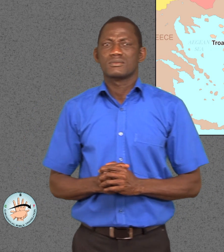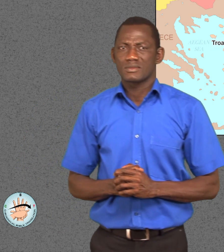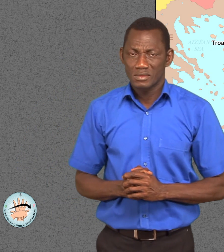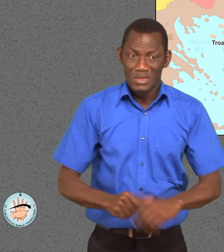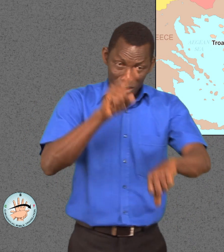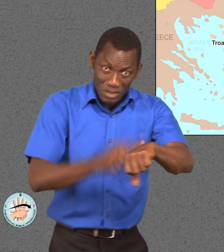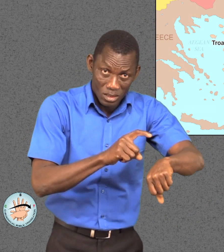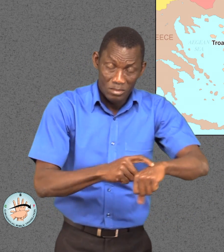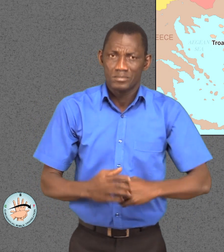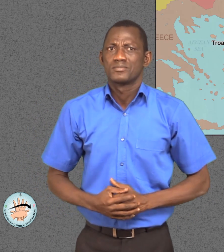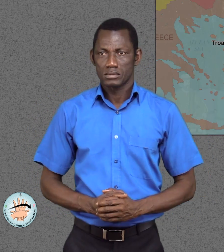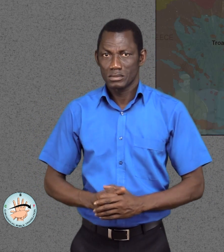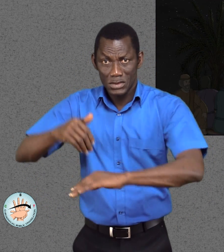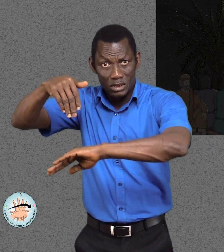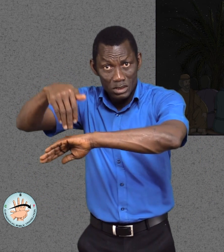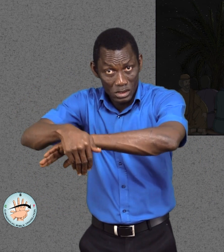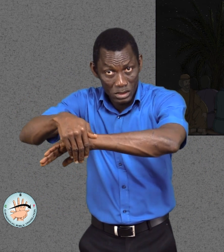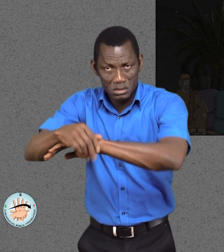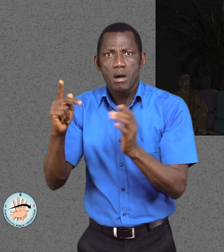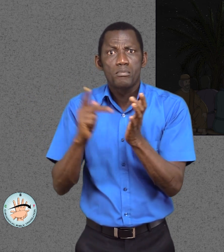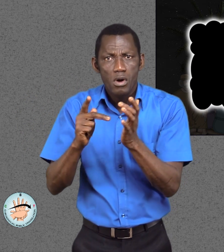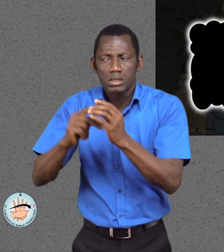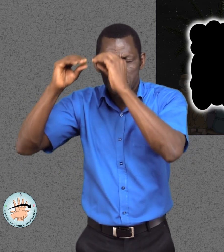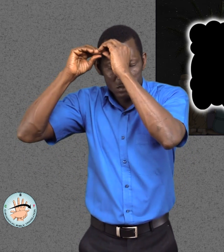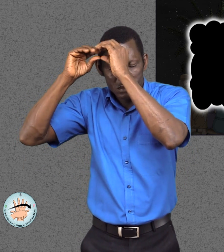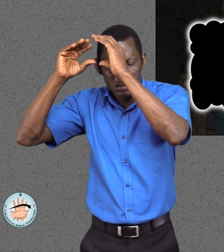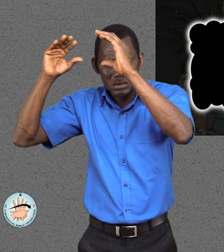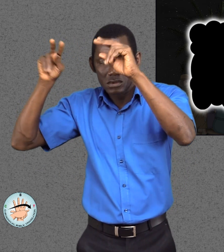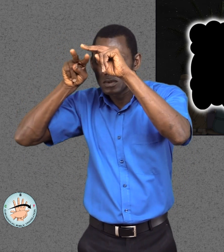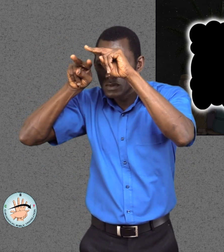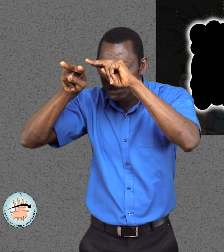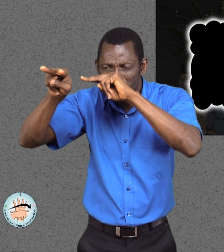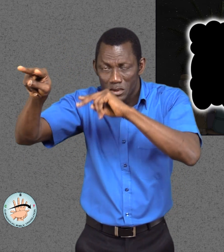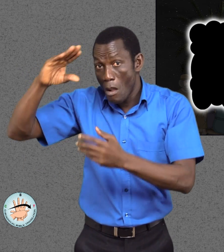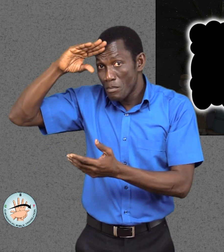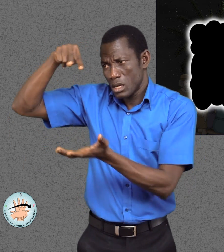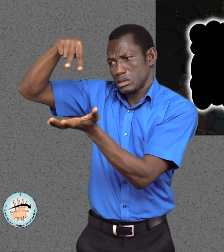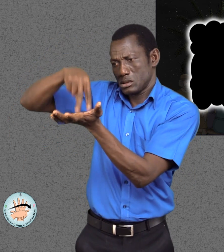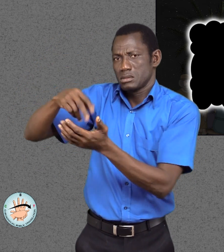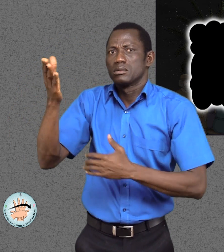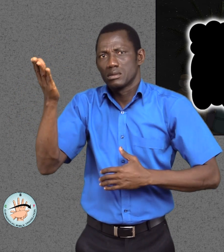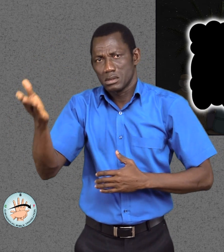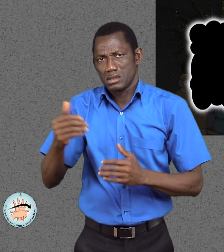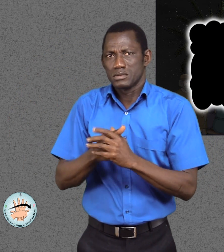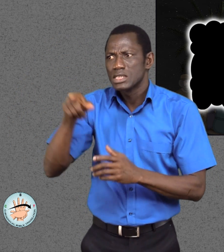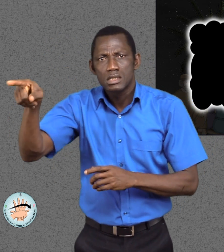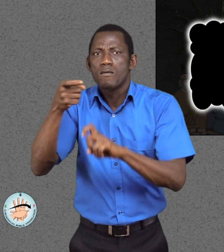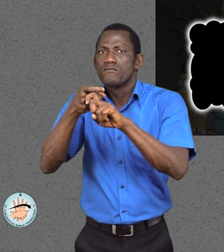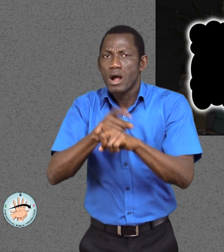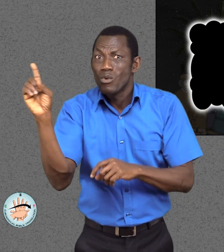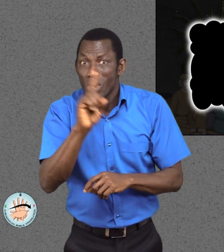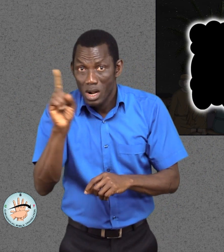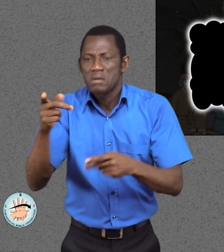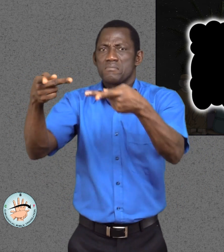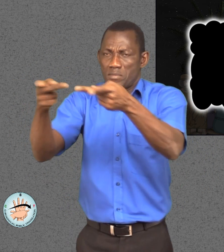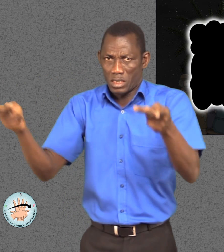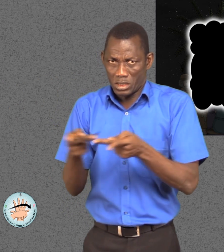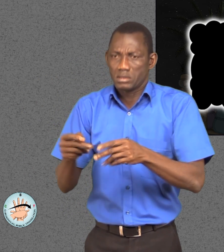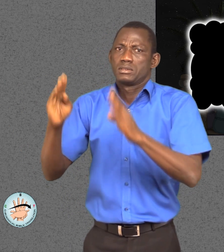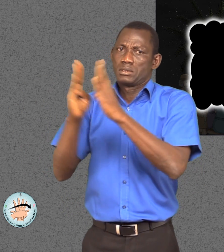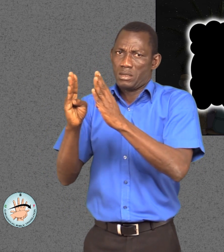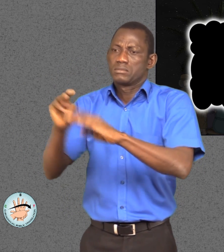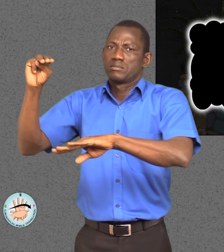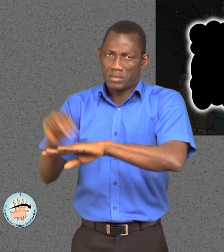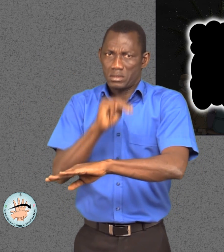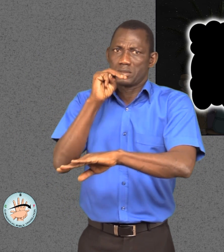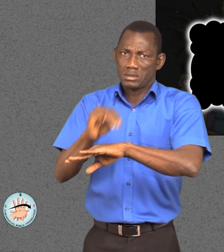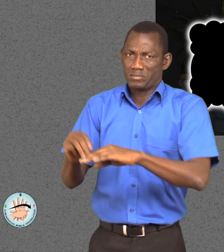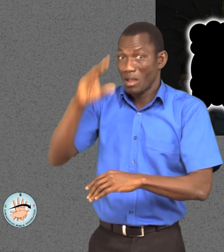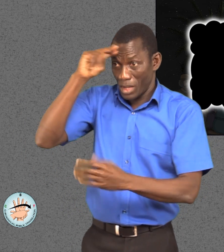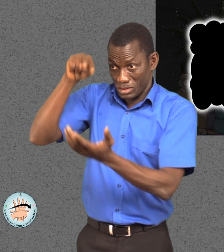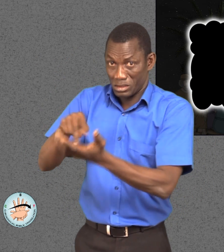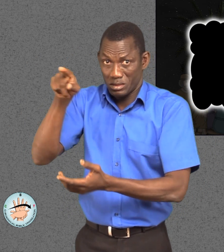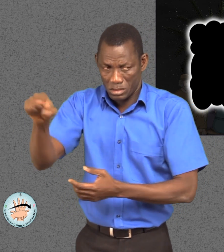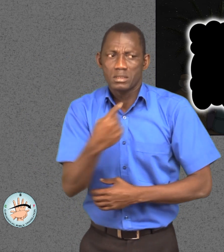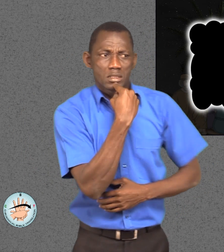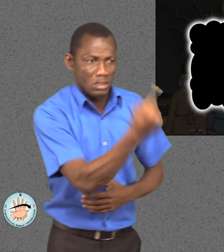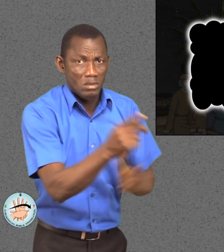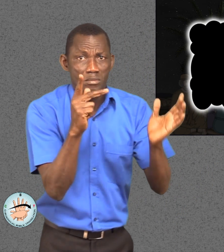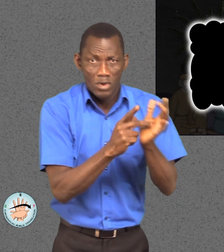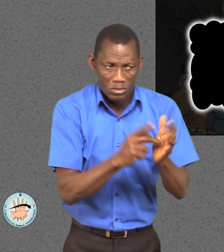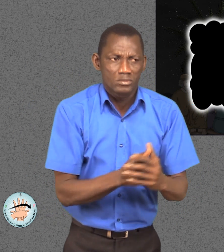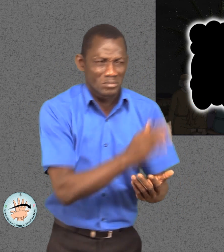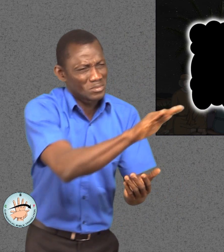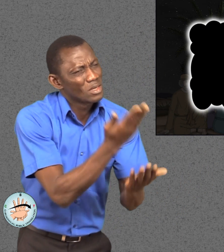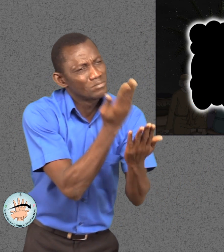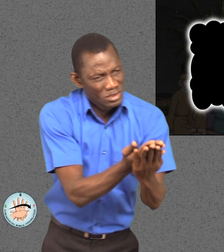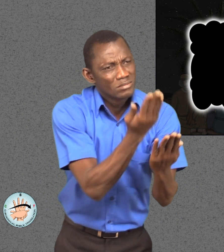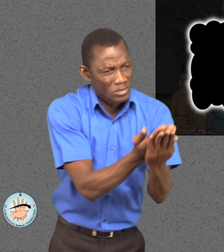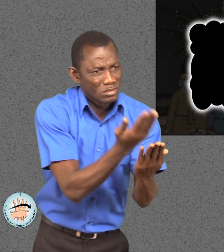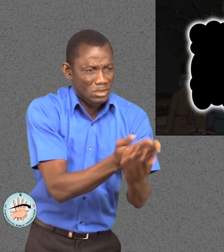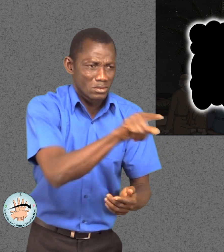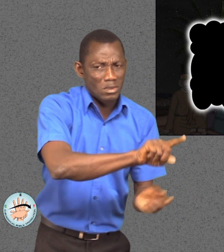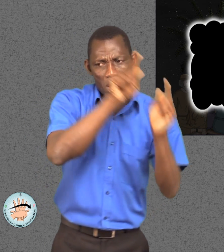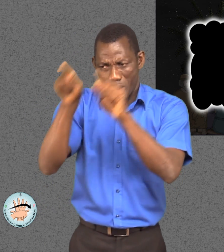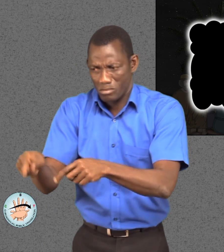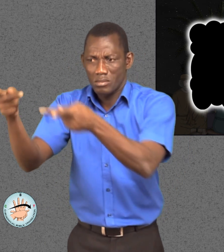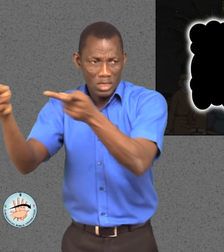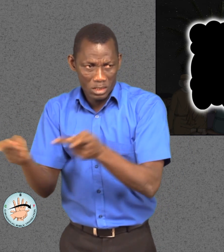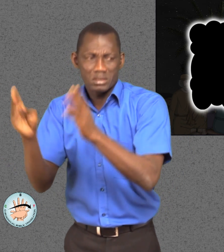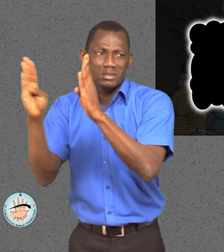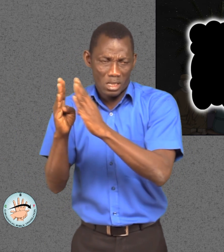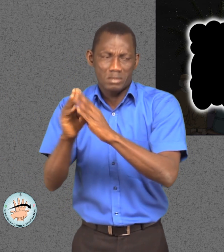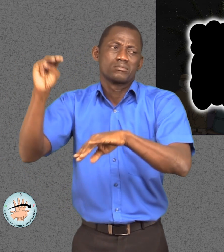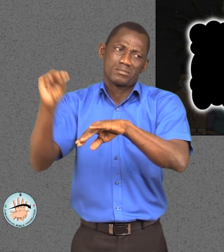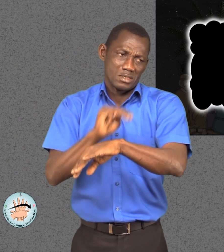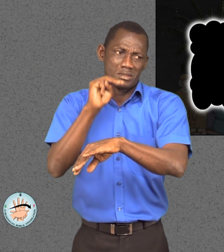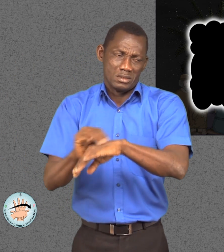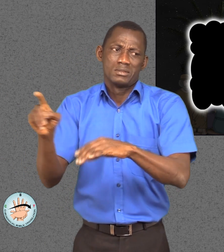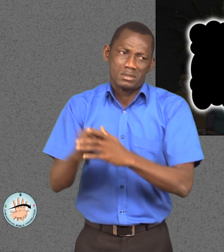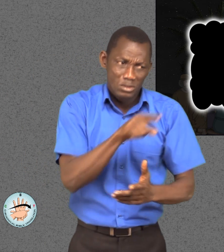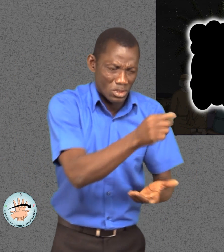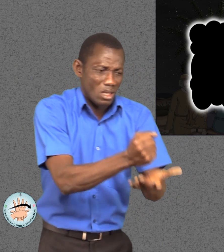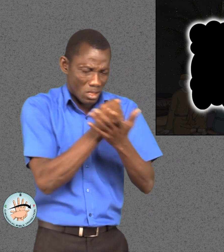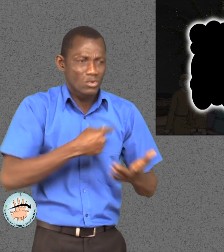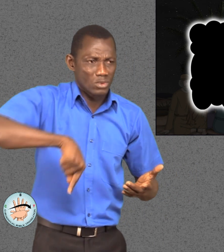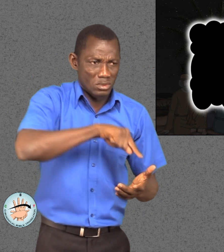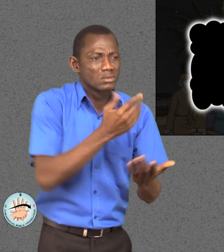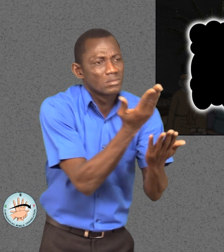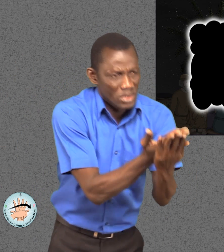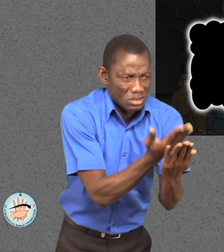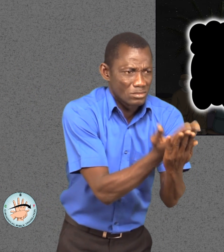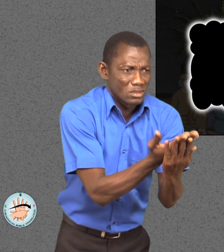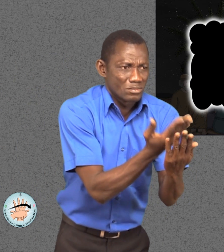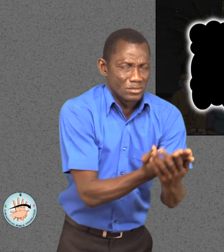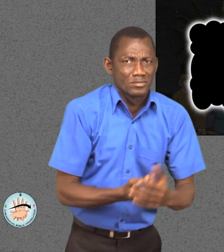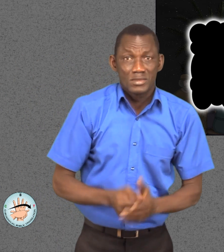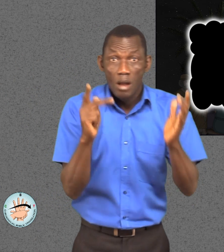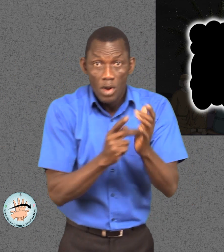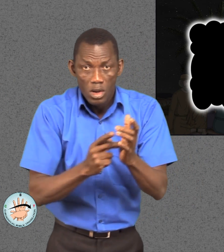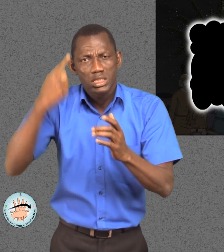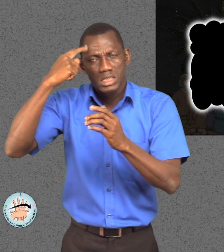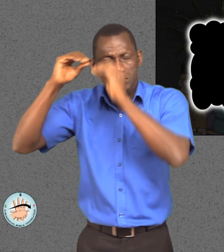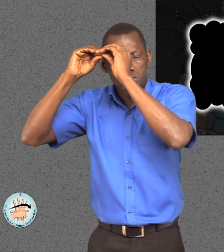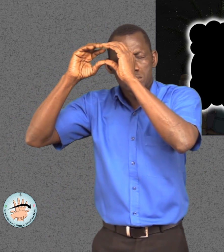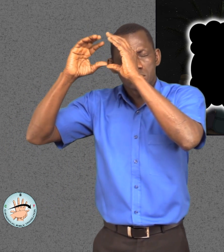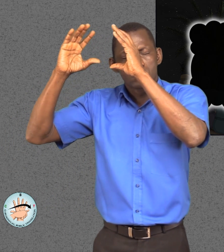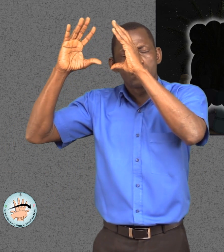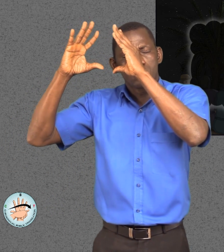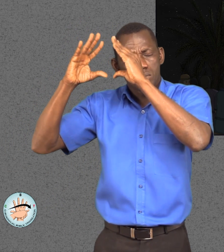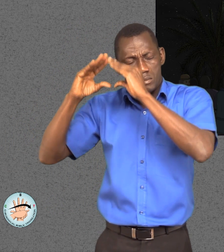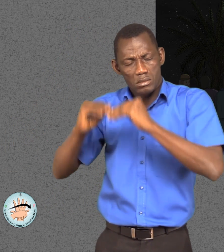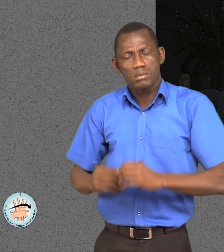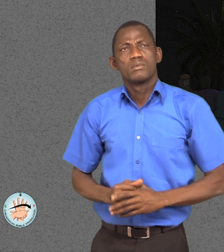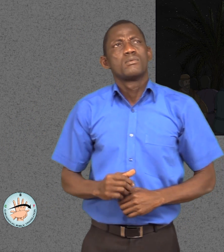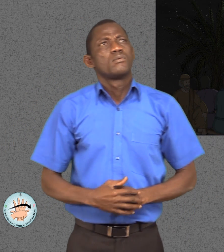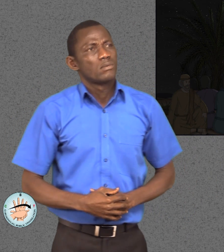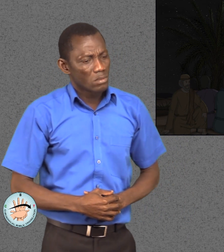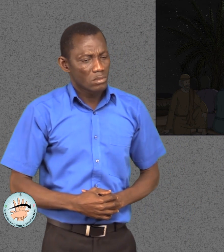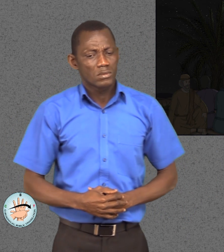During the night, Paul had a vision of a man of Macedonia standing and pleading with him, “Come over to Macedonia and help us.”